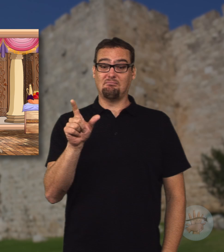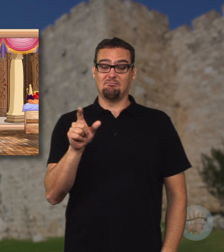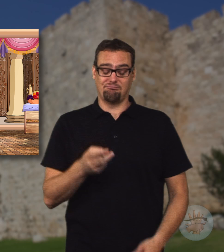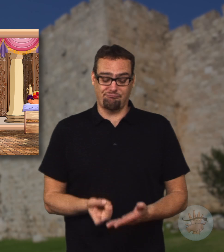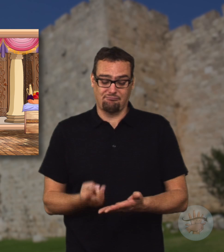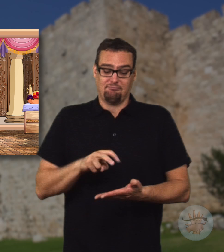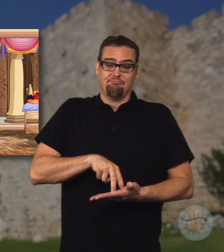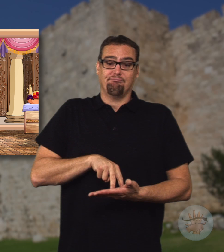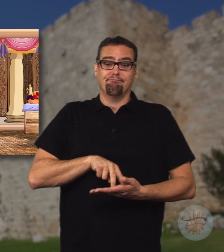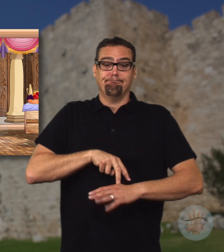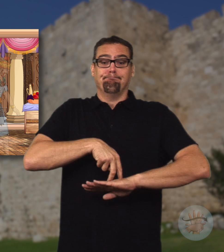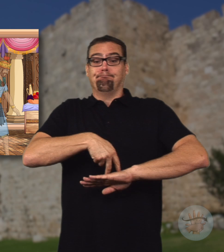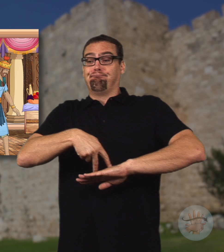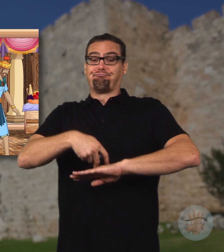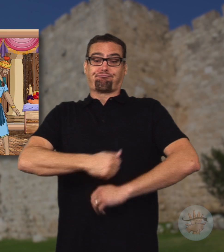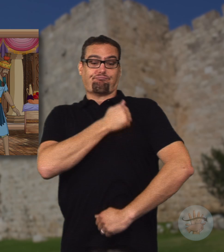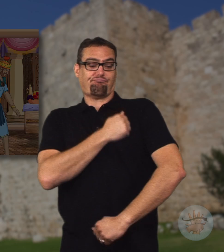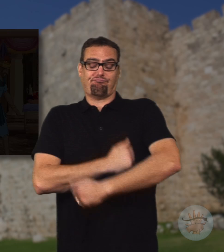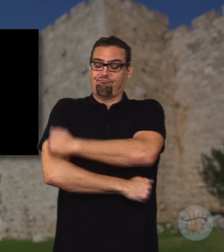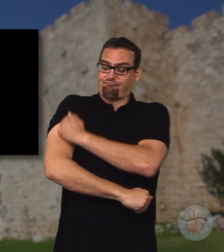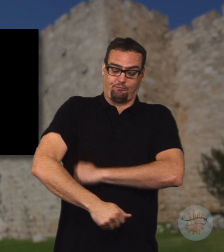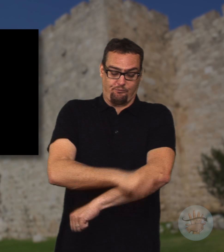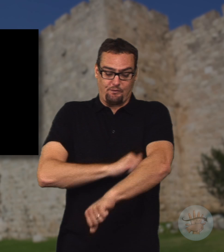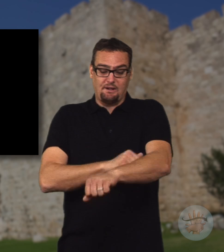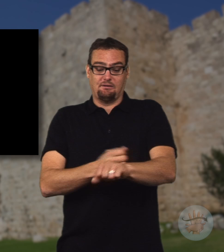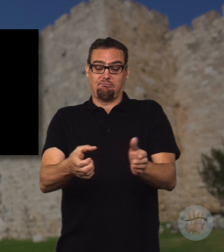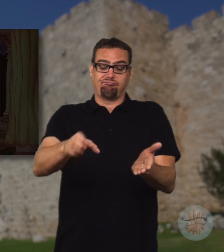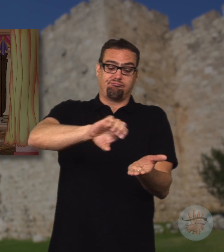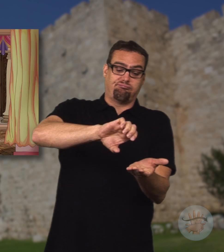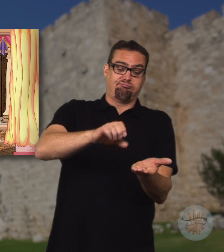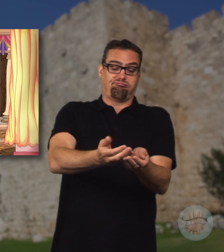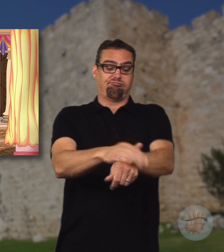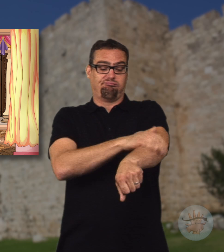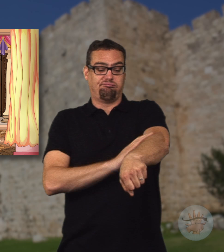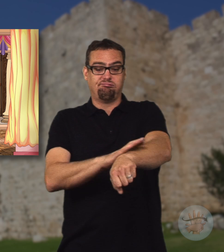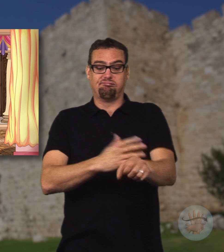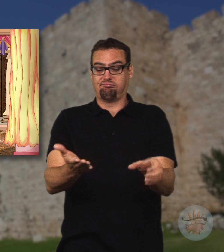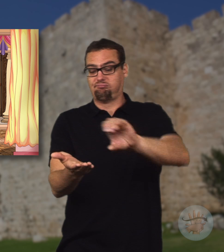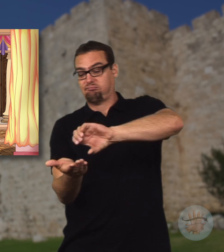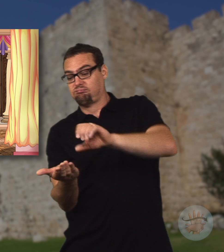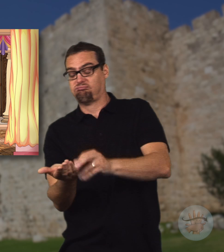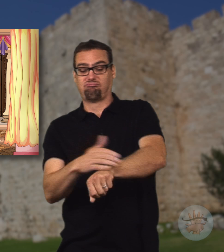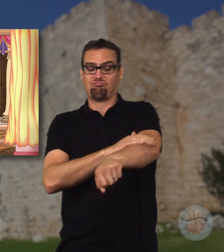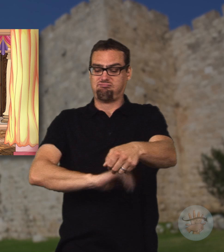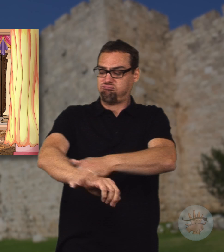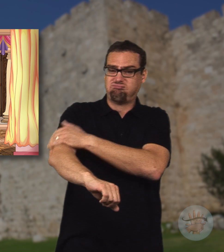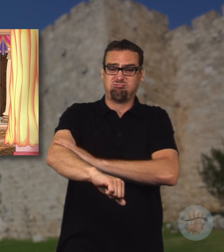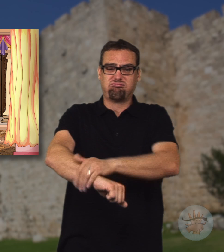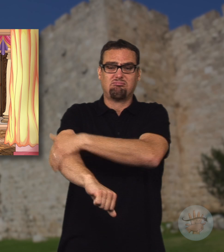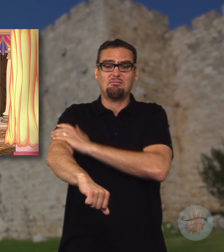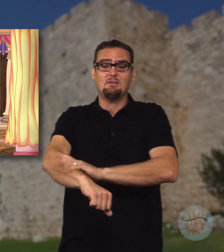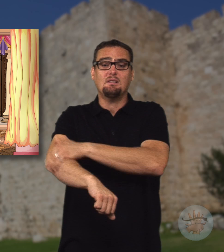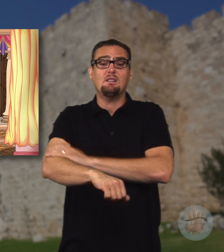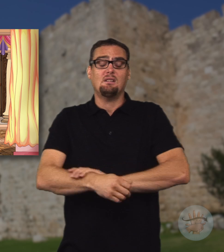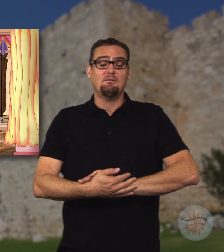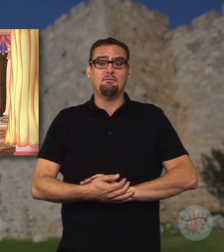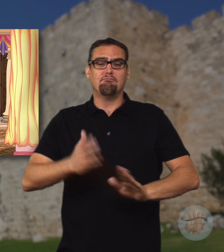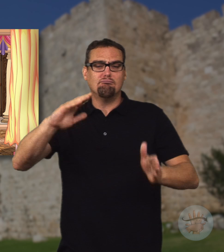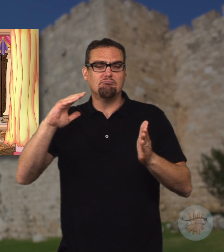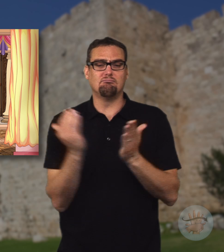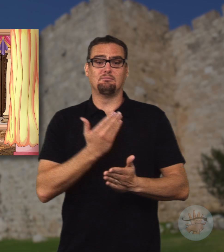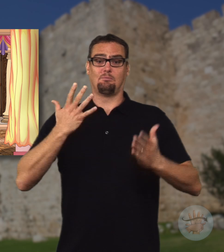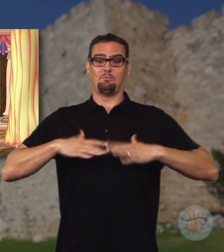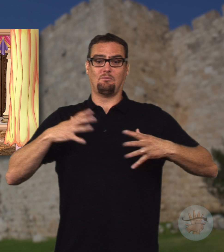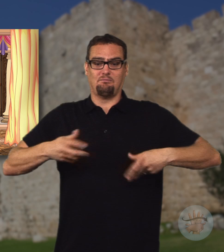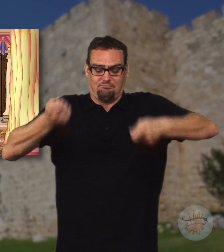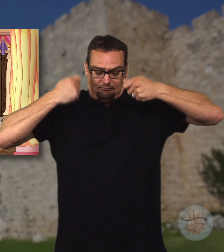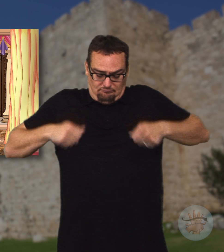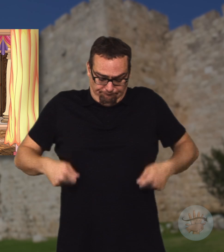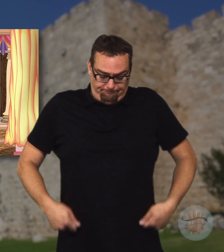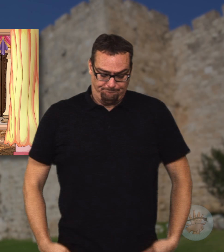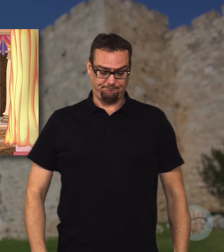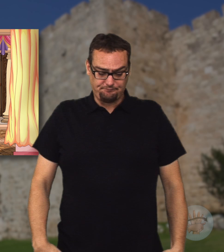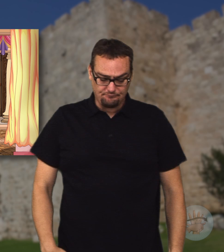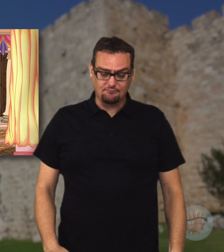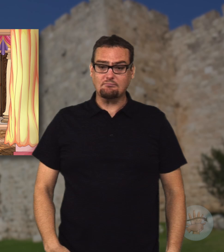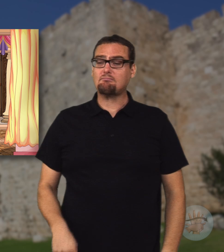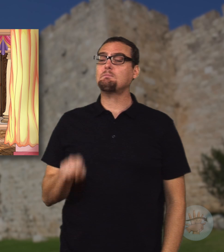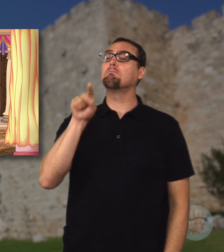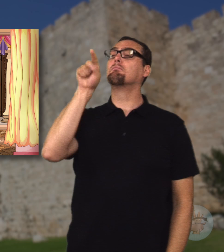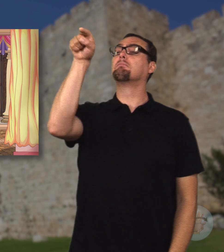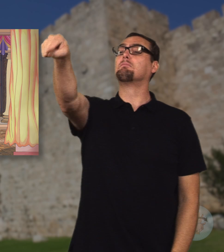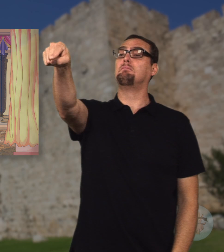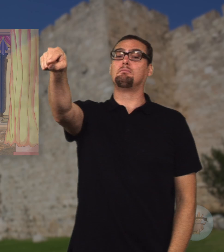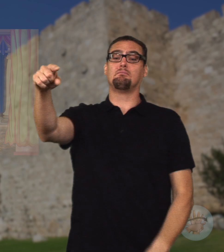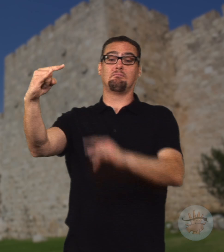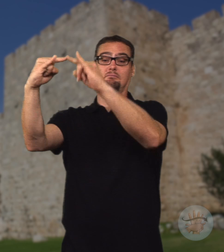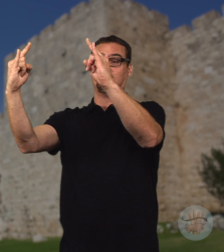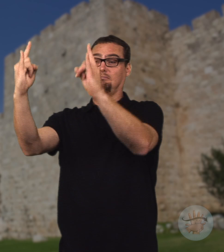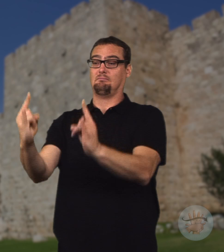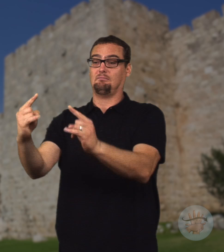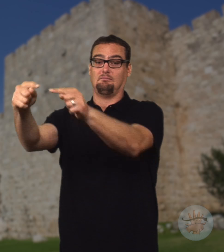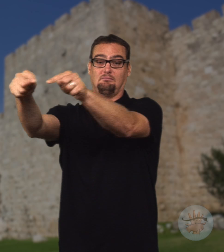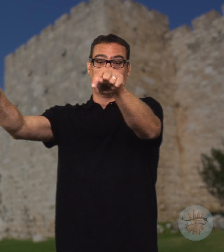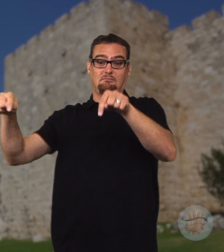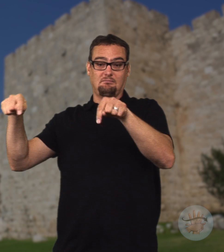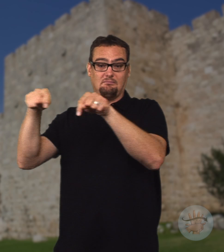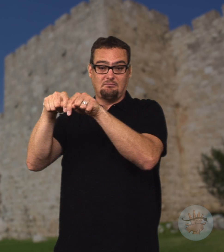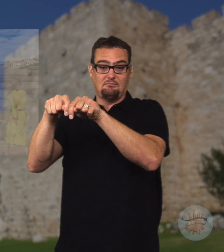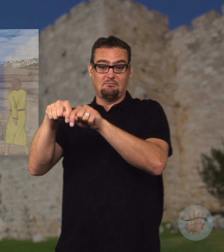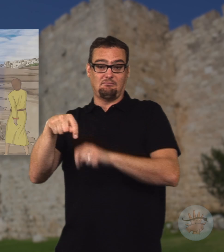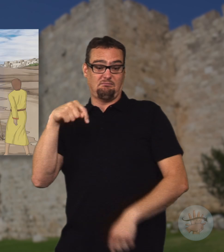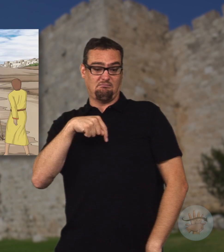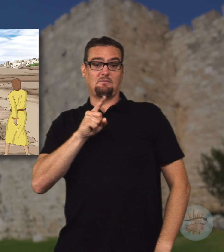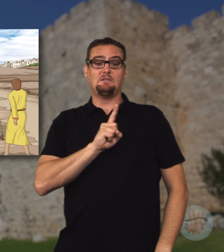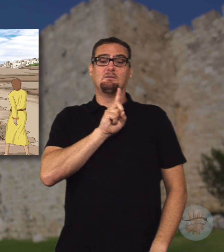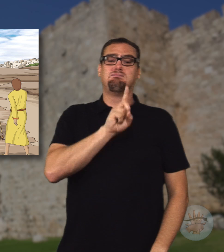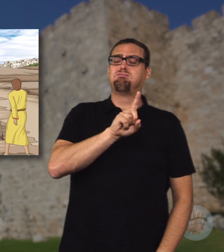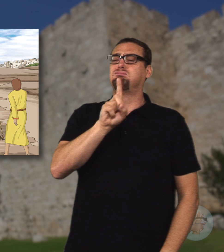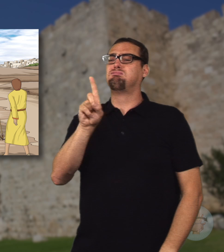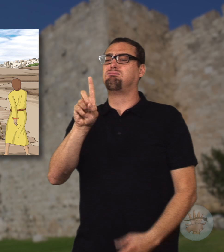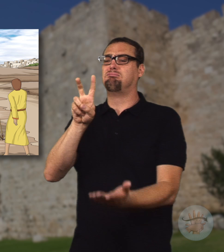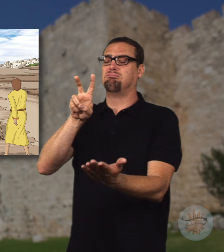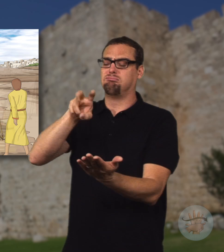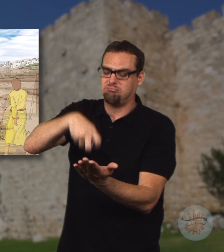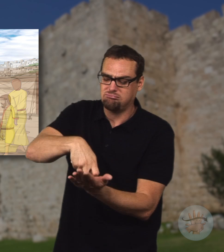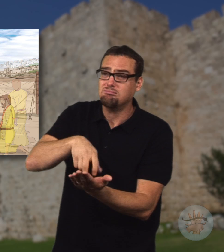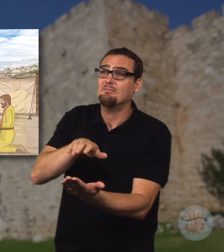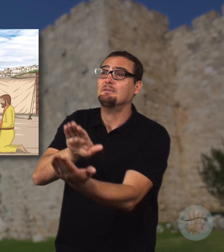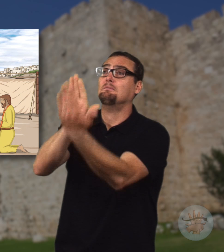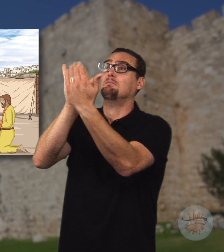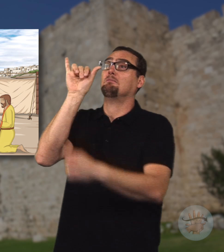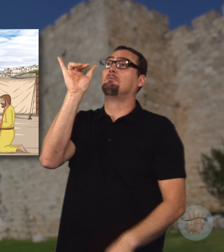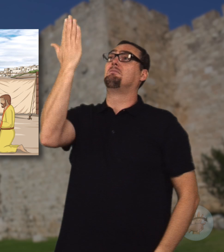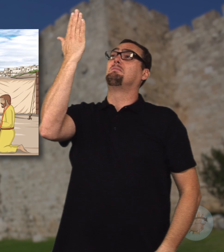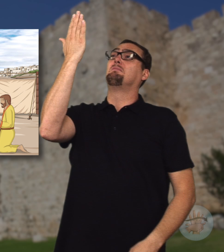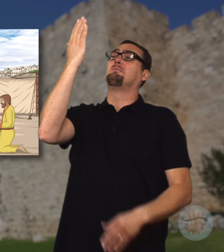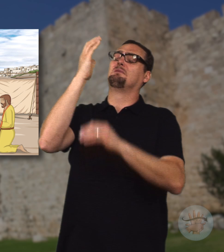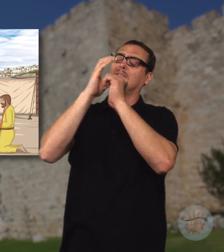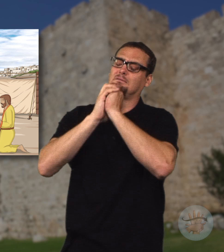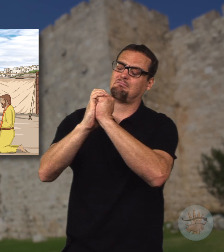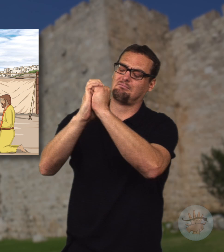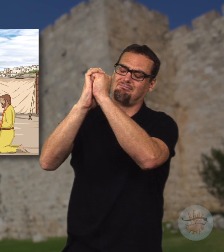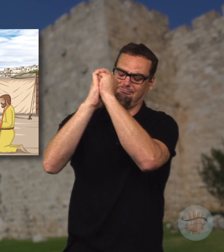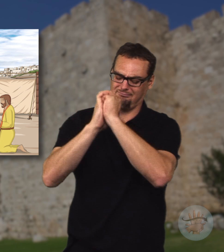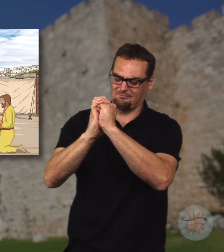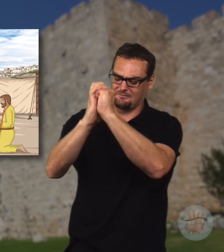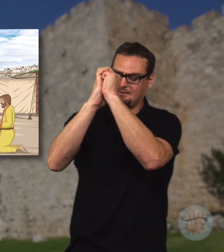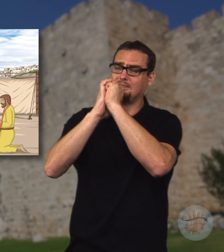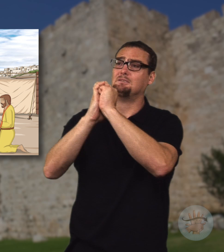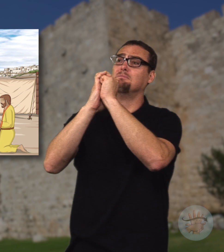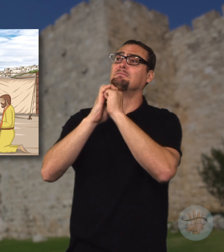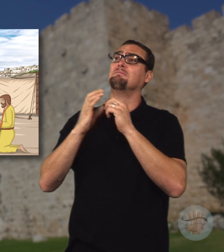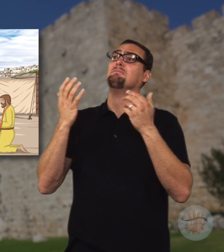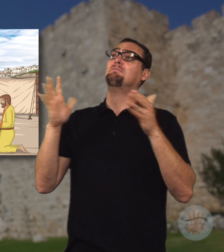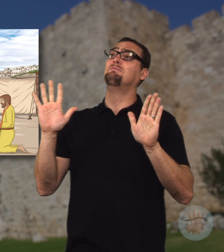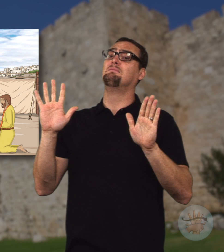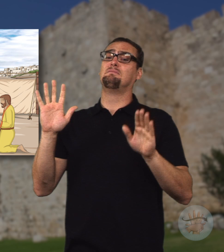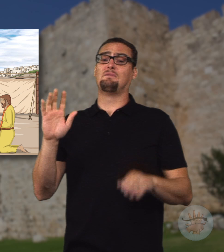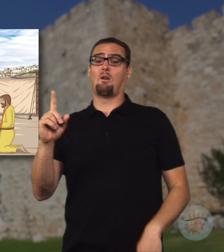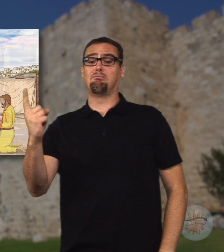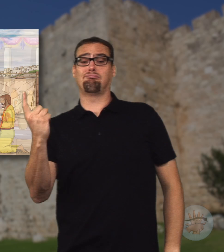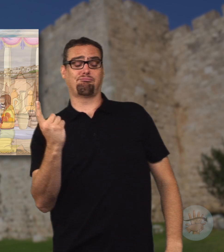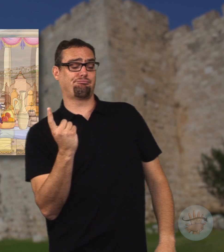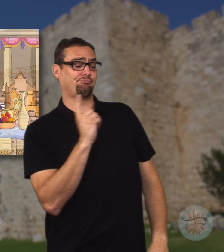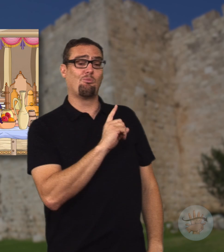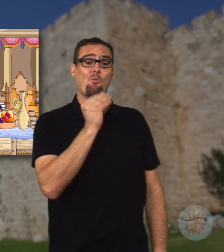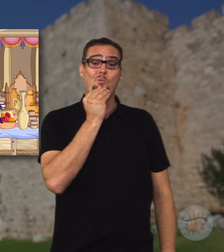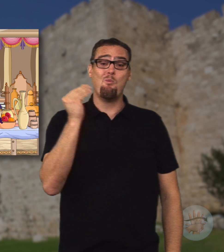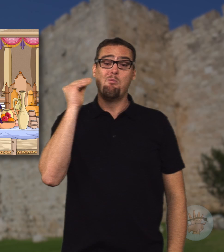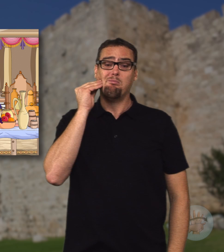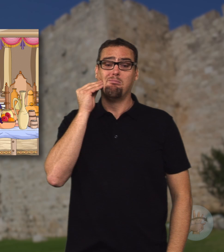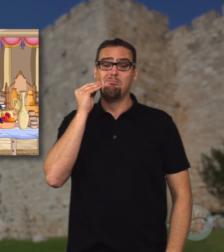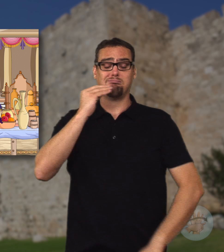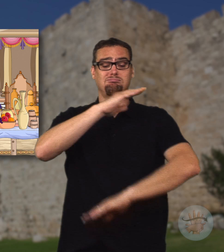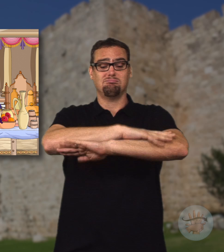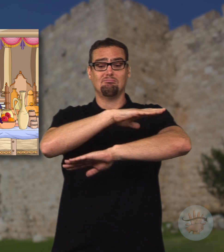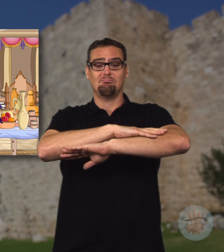Then David got up from the ground, washed and anointed himself, changed his clothes, and went into the house of the LORD and worshiped.